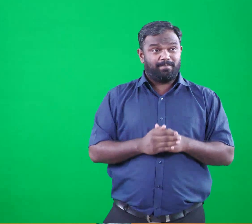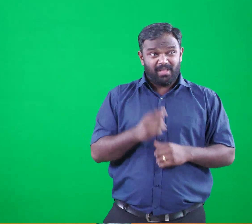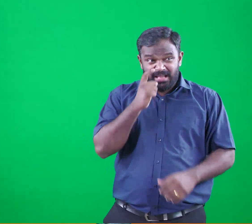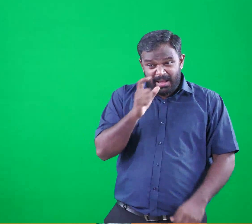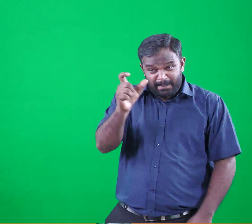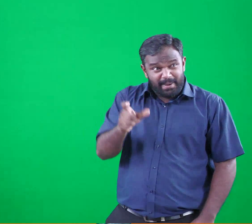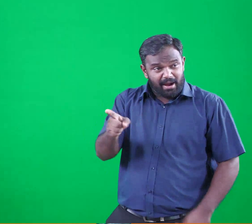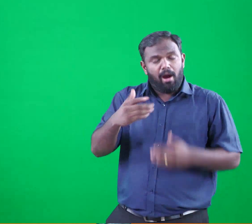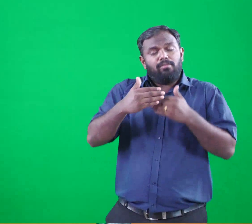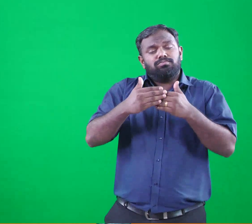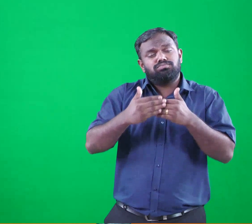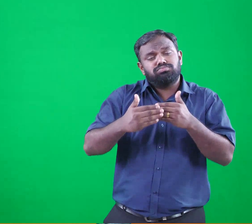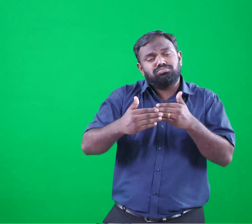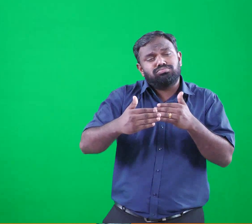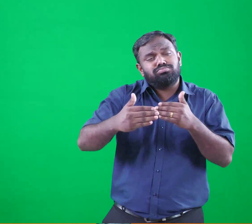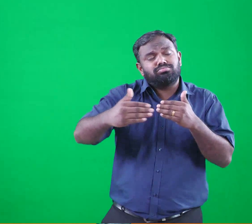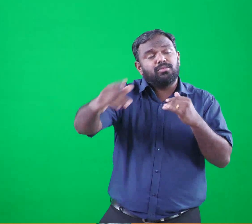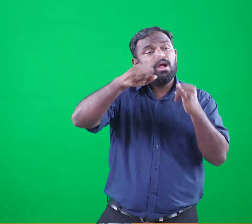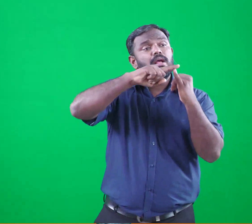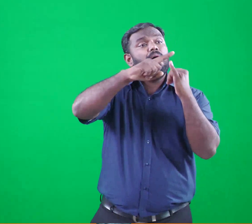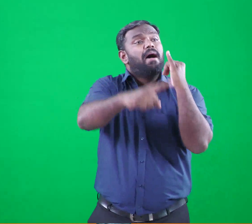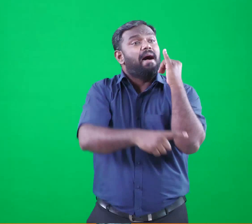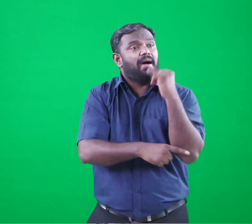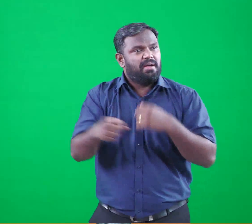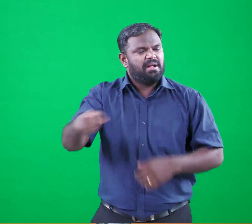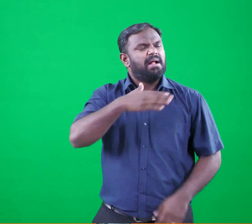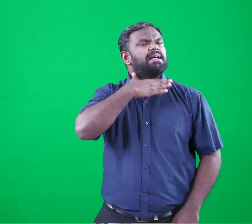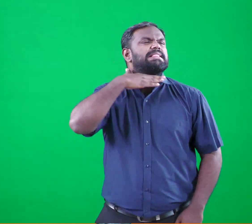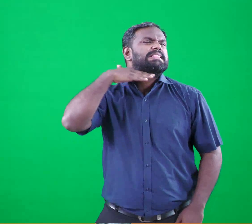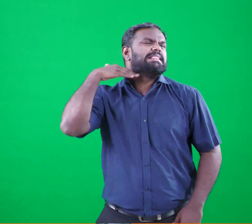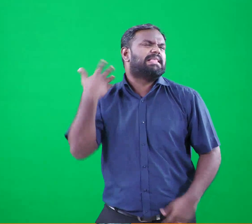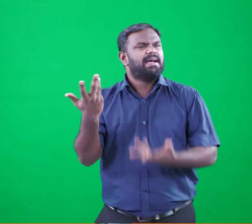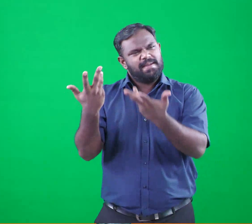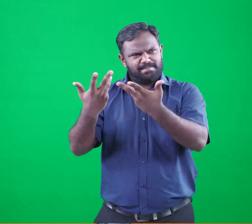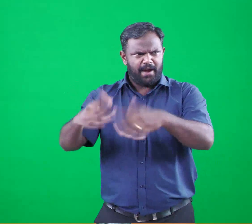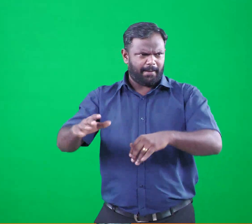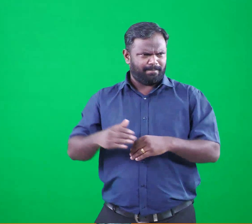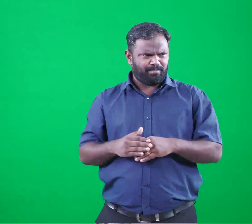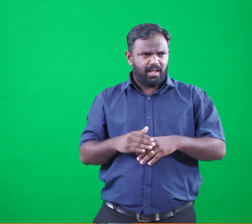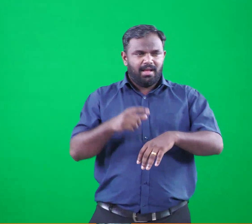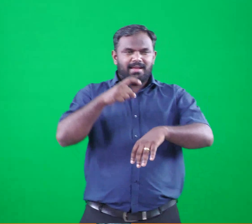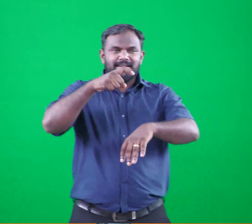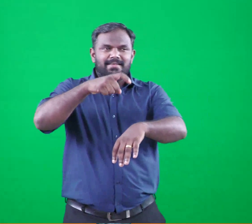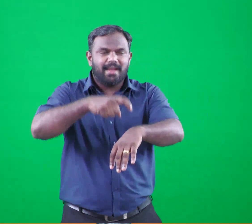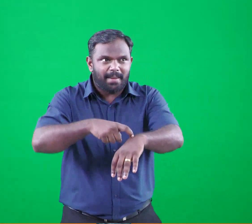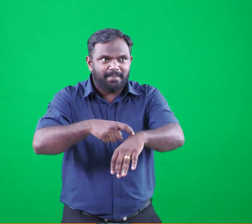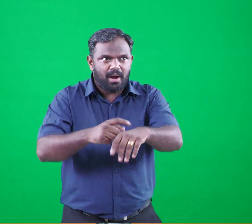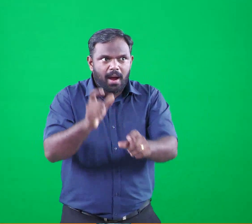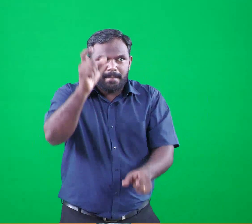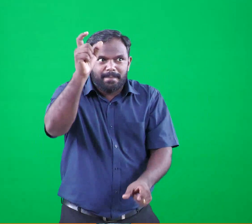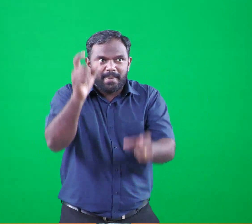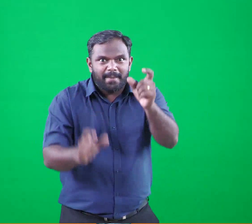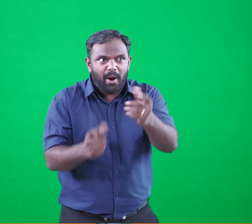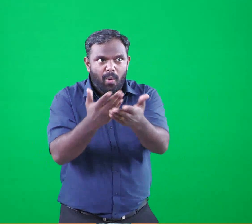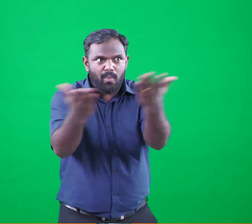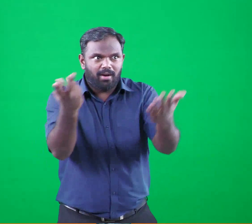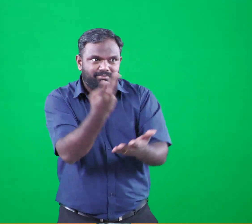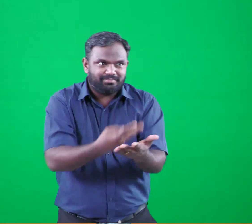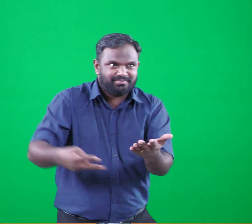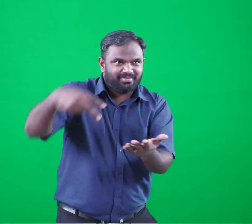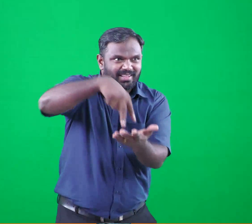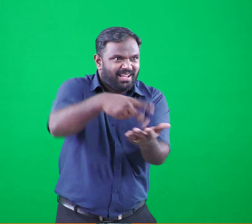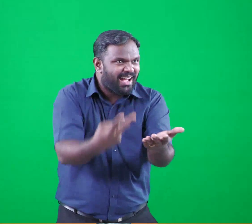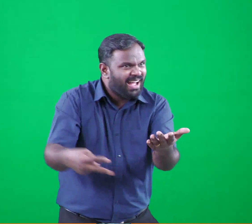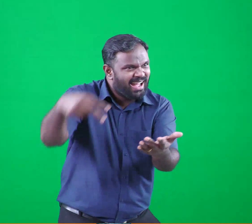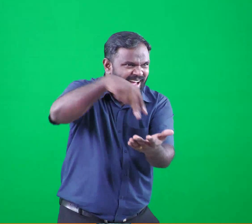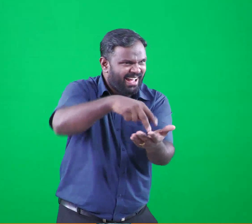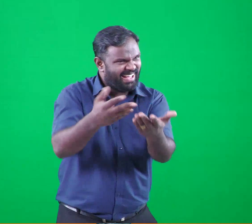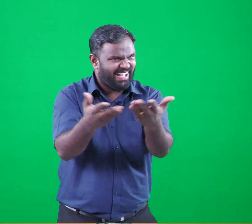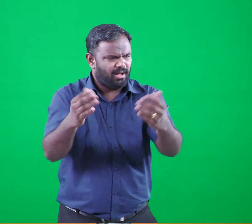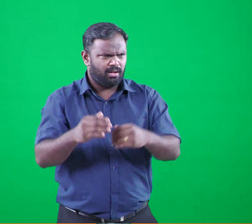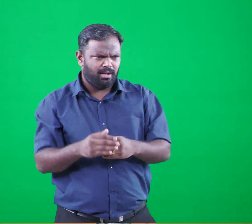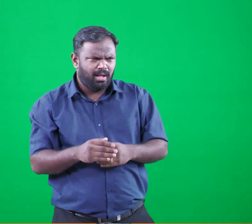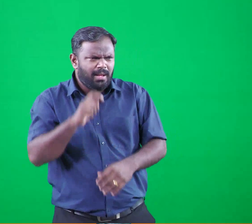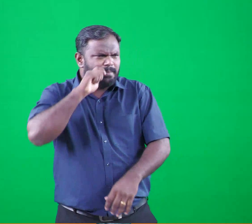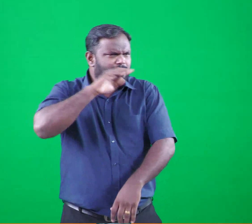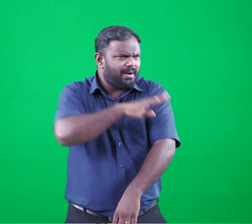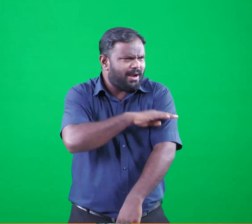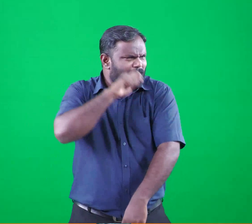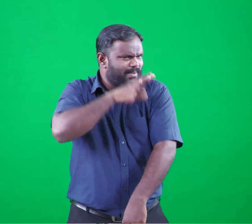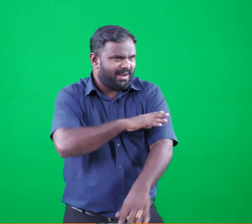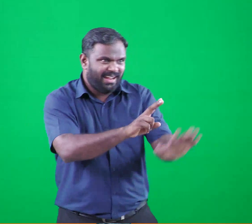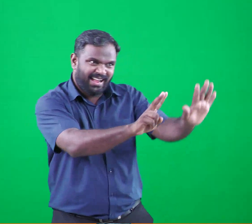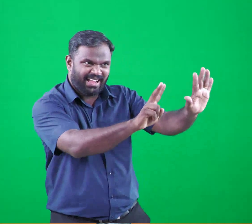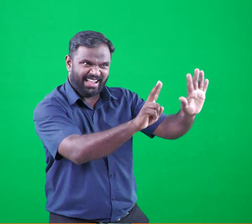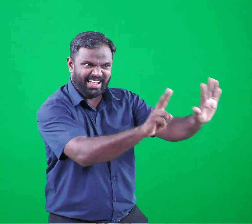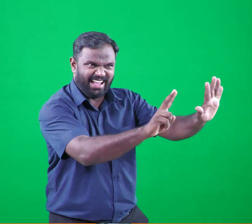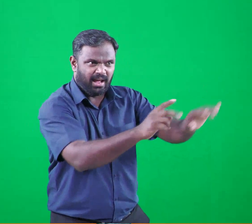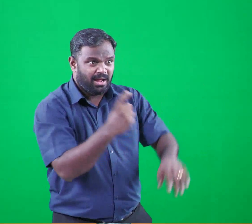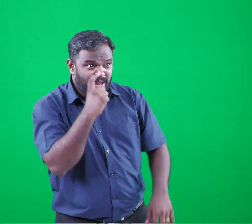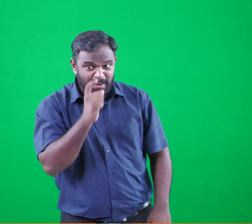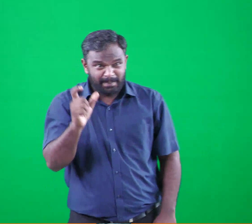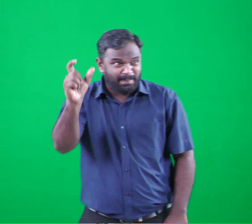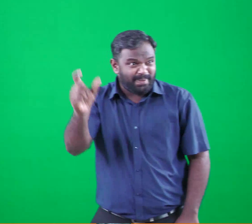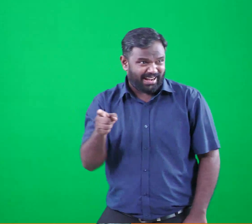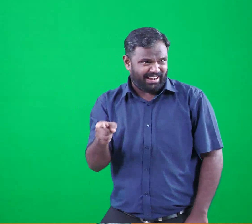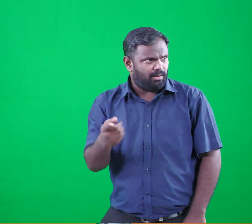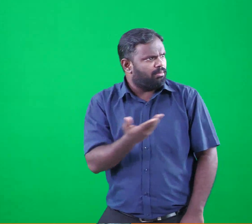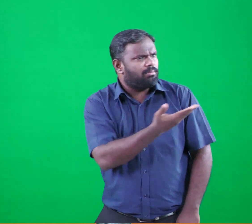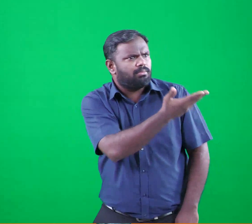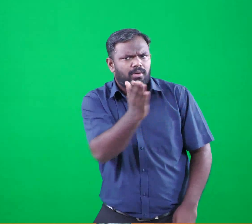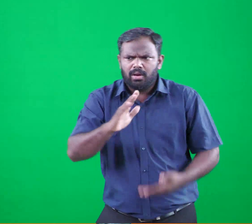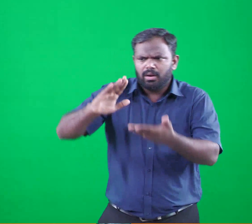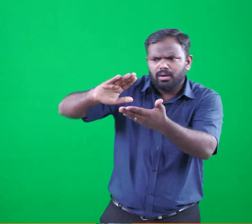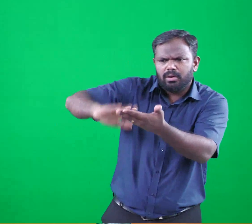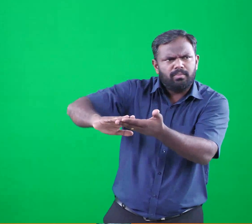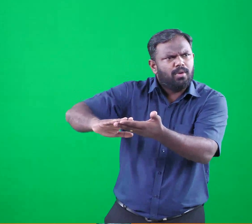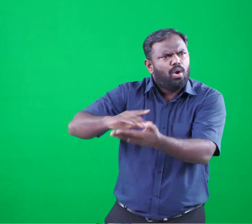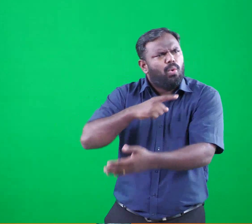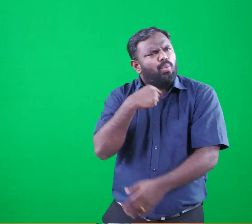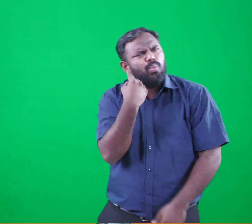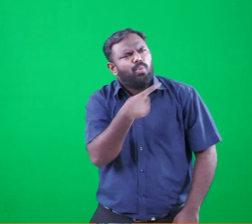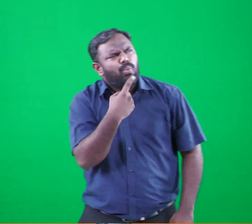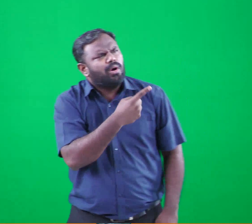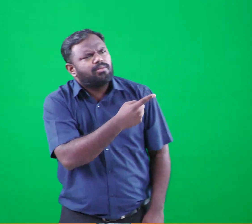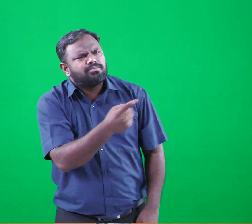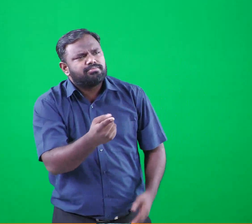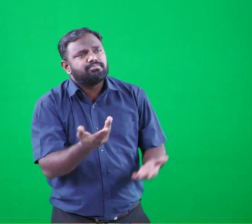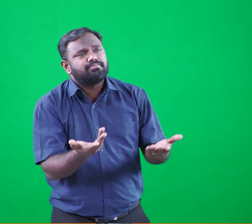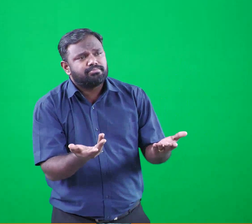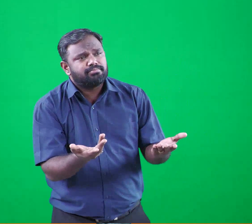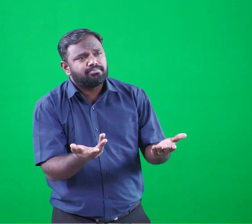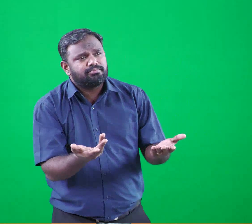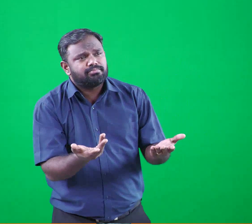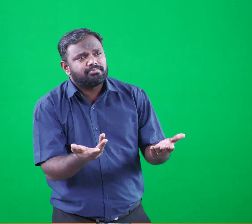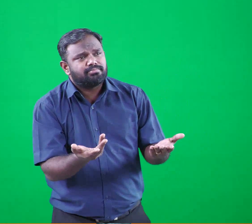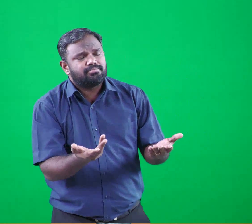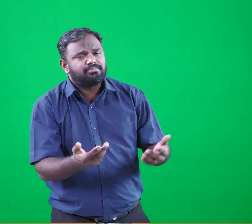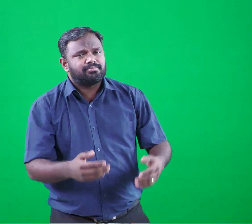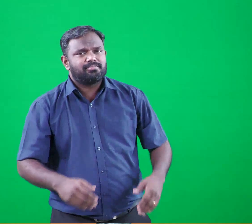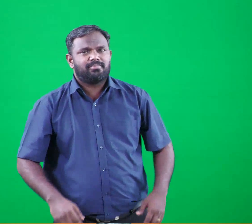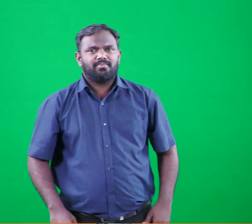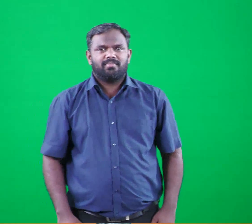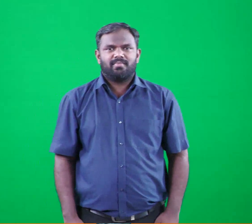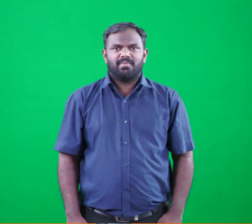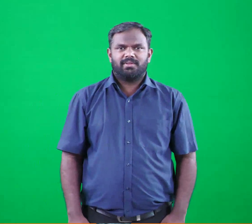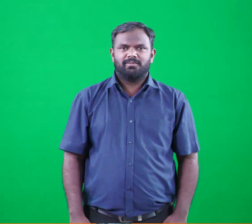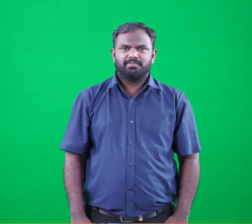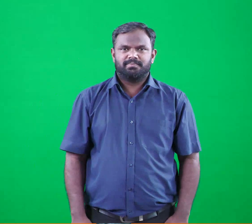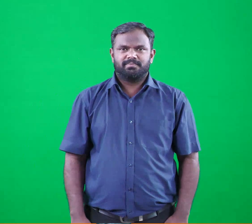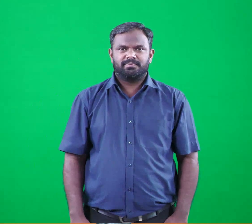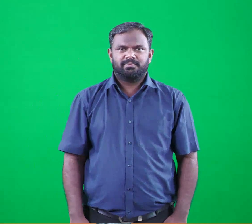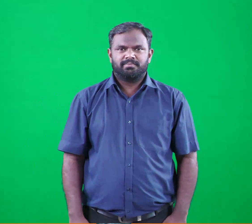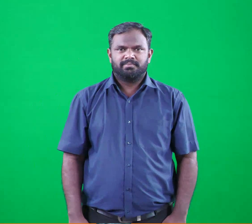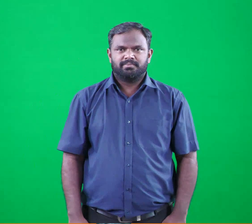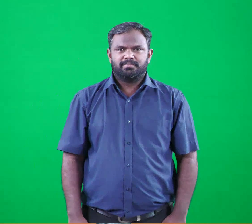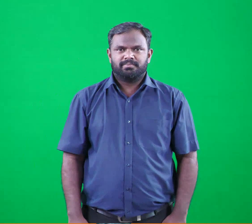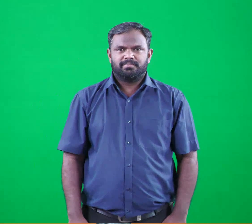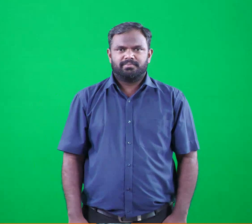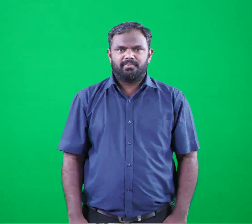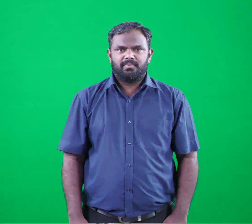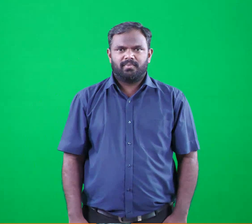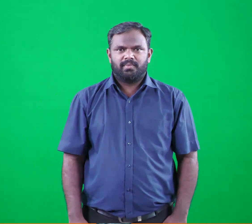In the resurrection, then, whose wife will she be? For all seven were married to her."